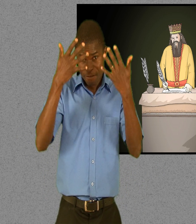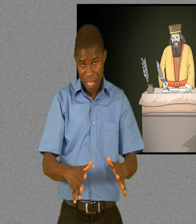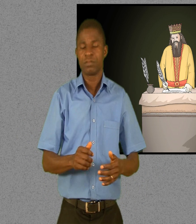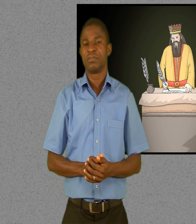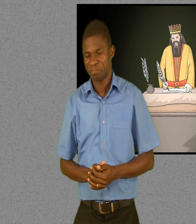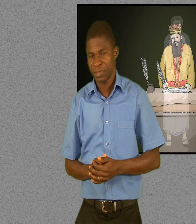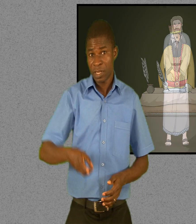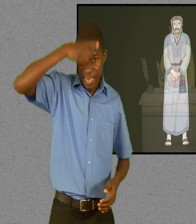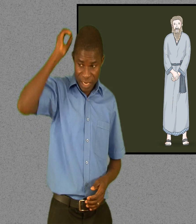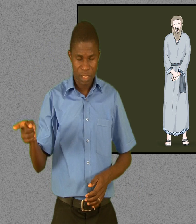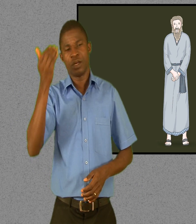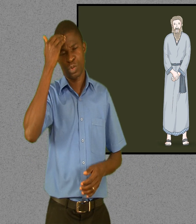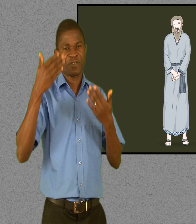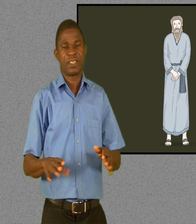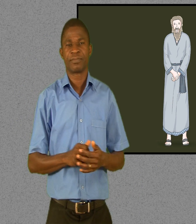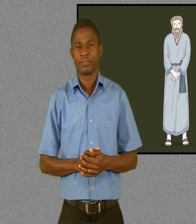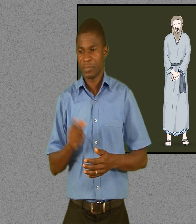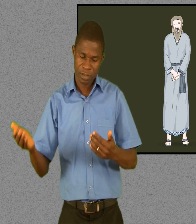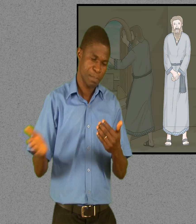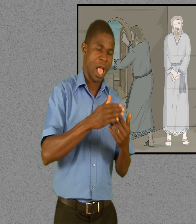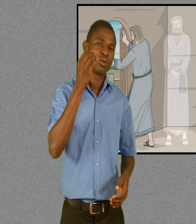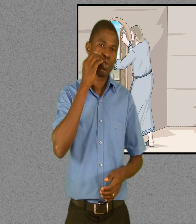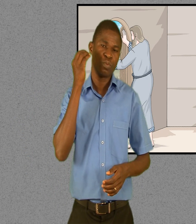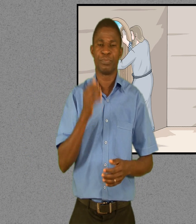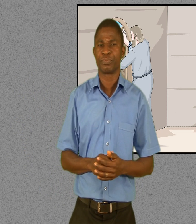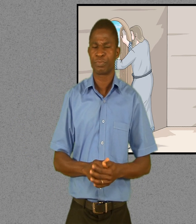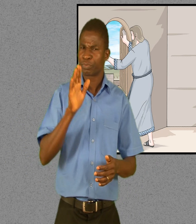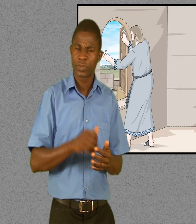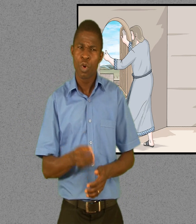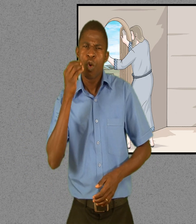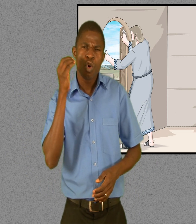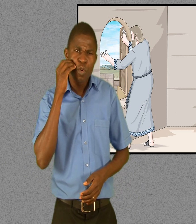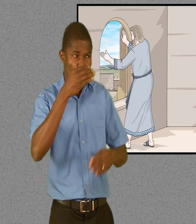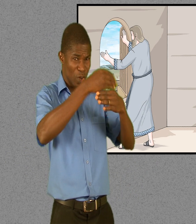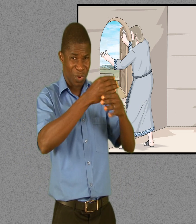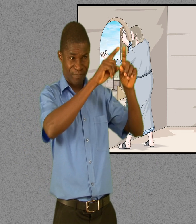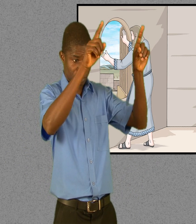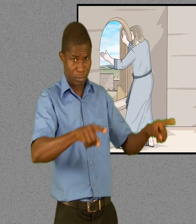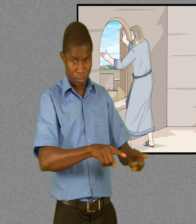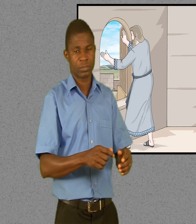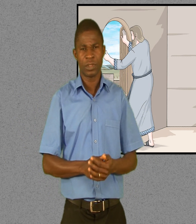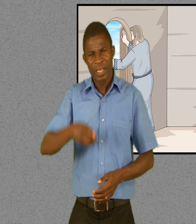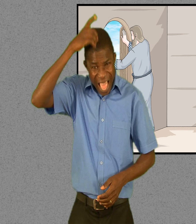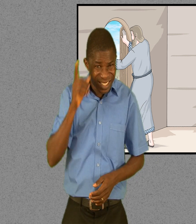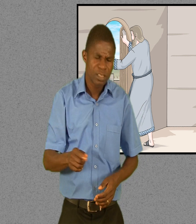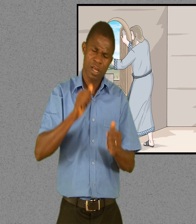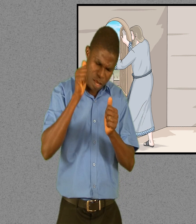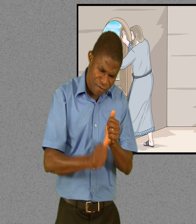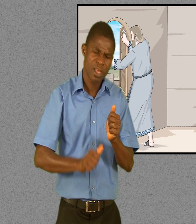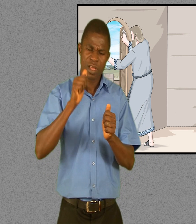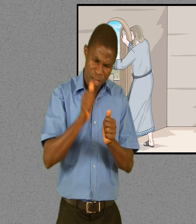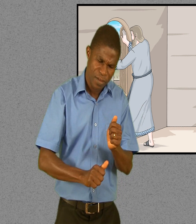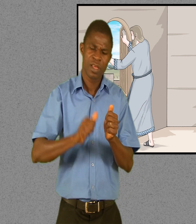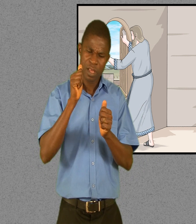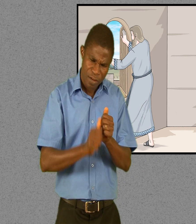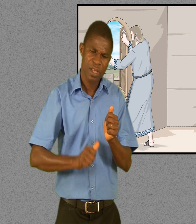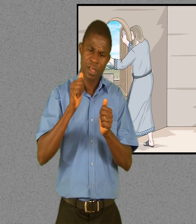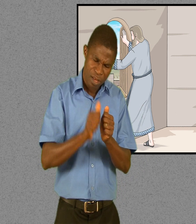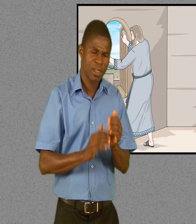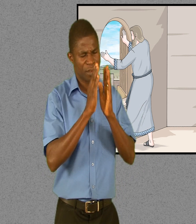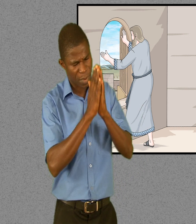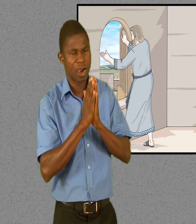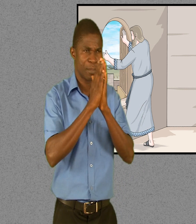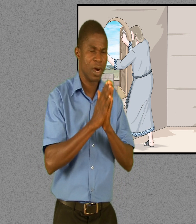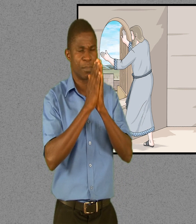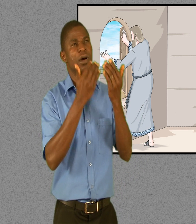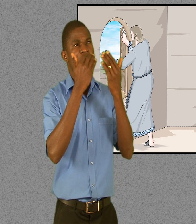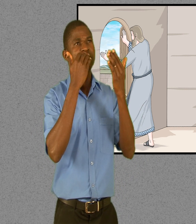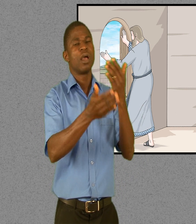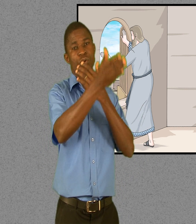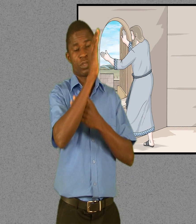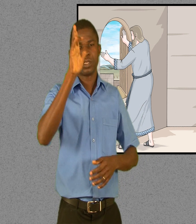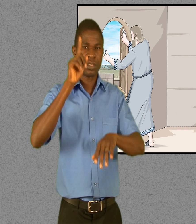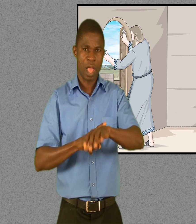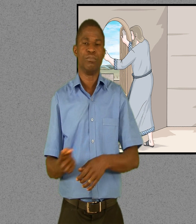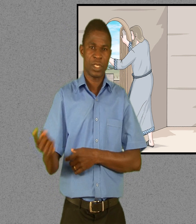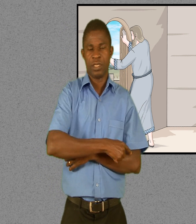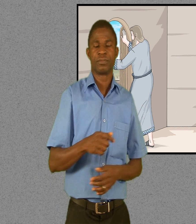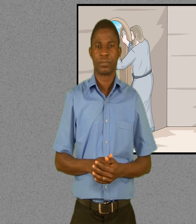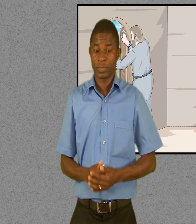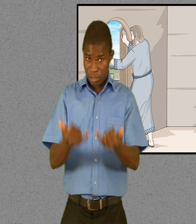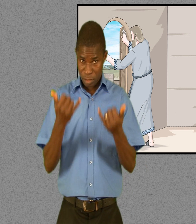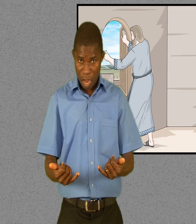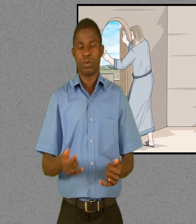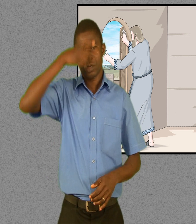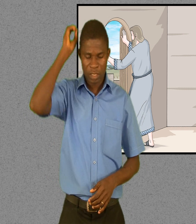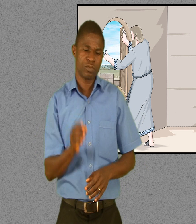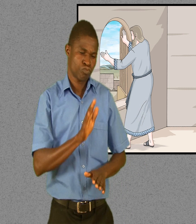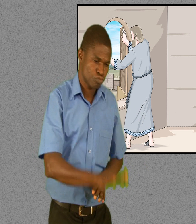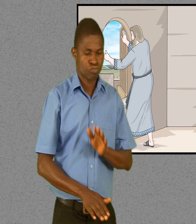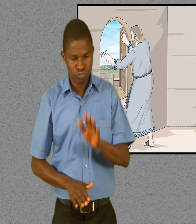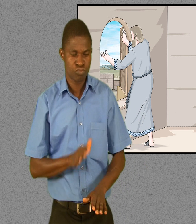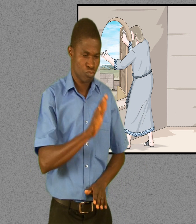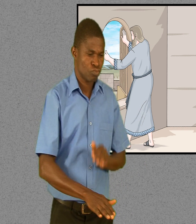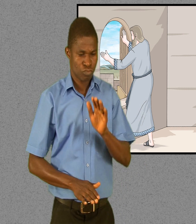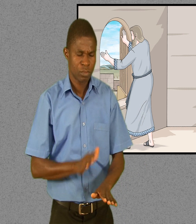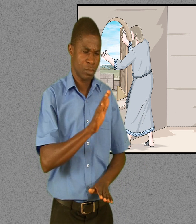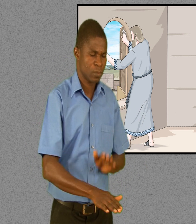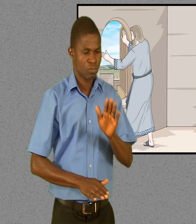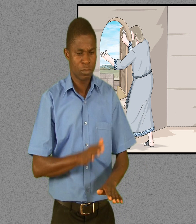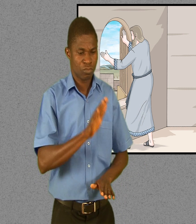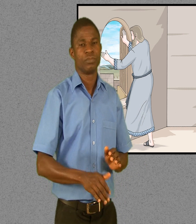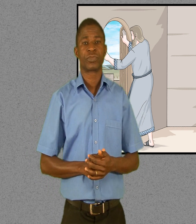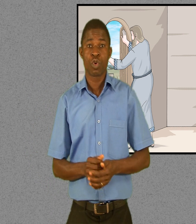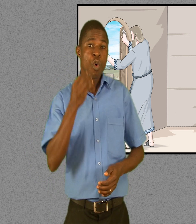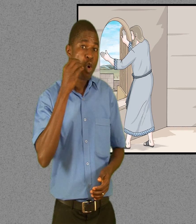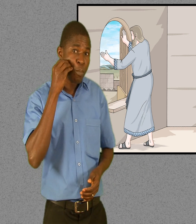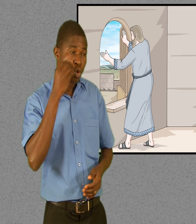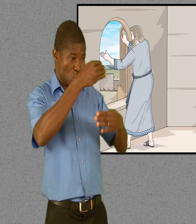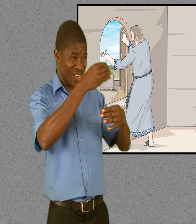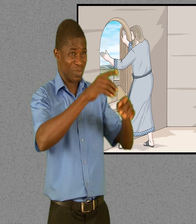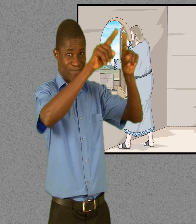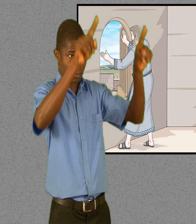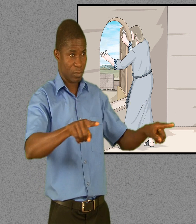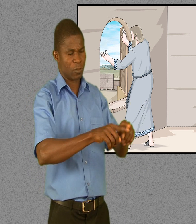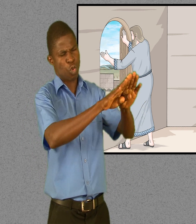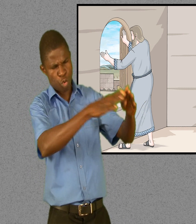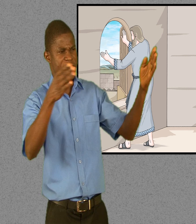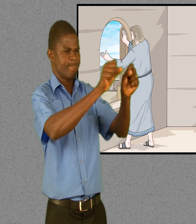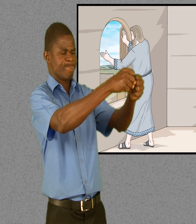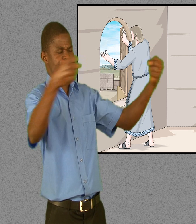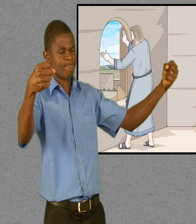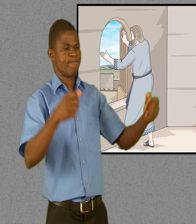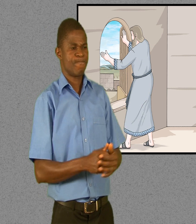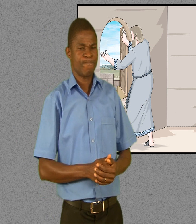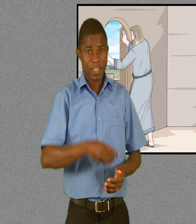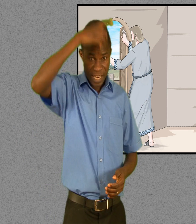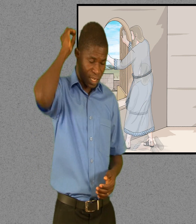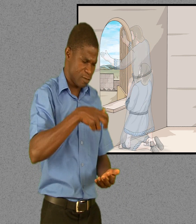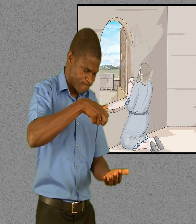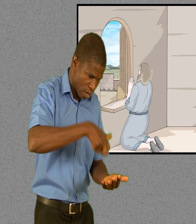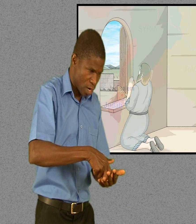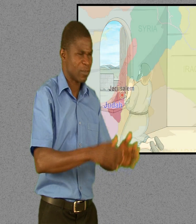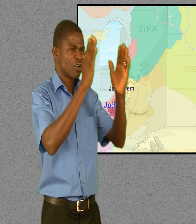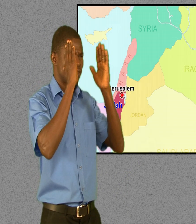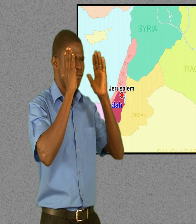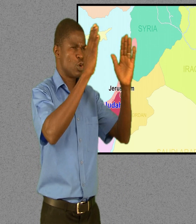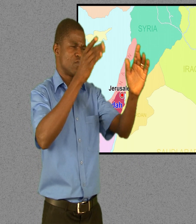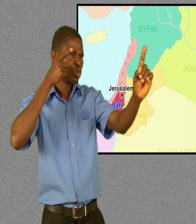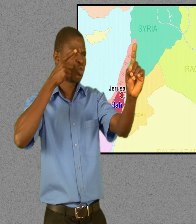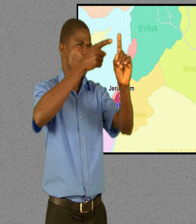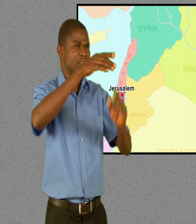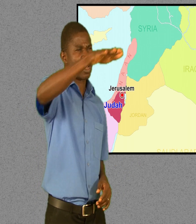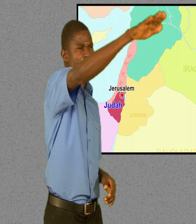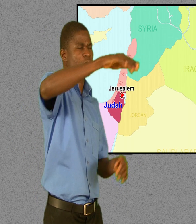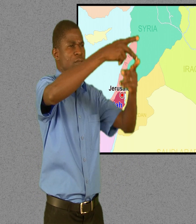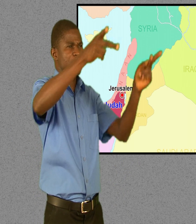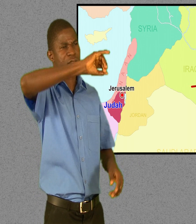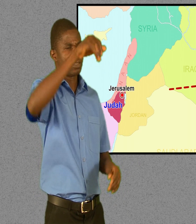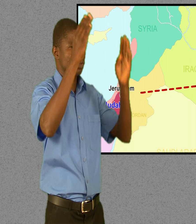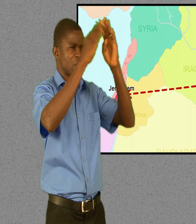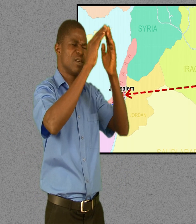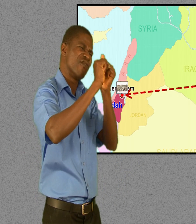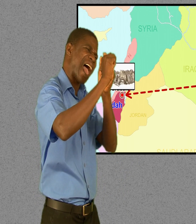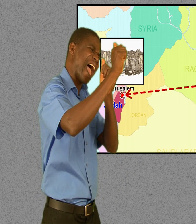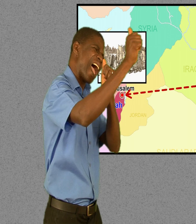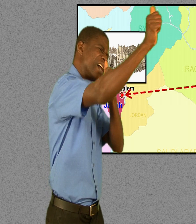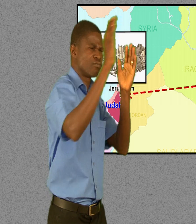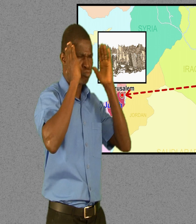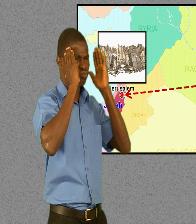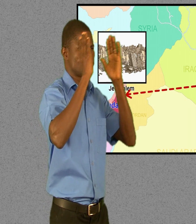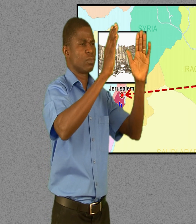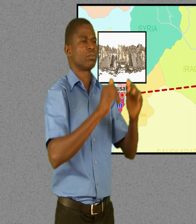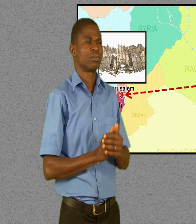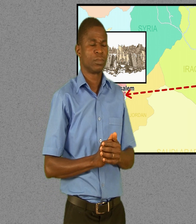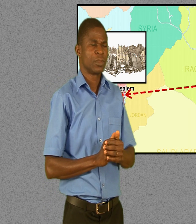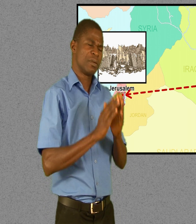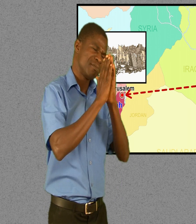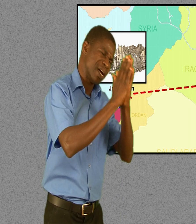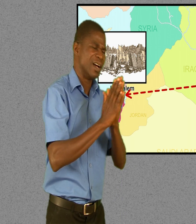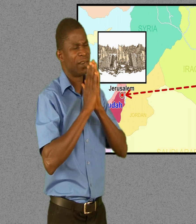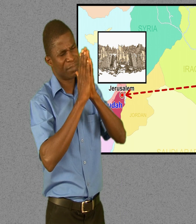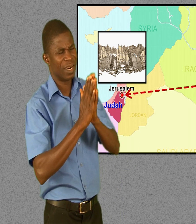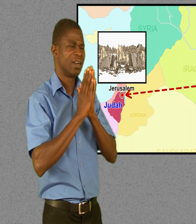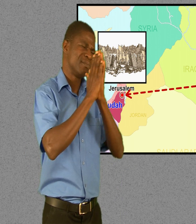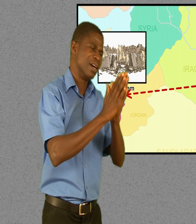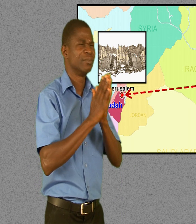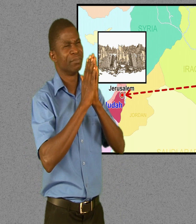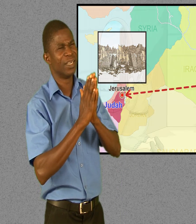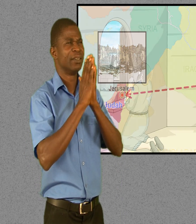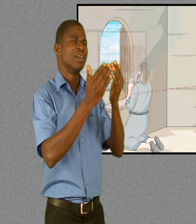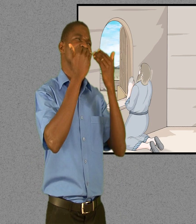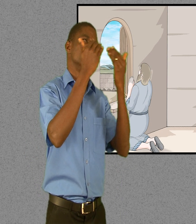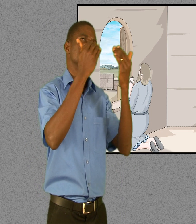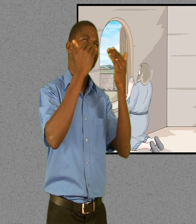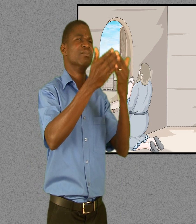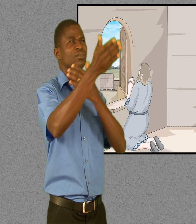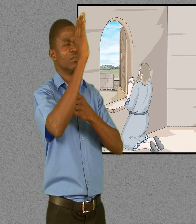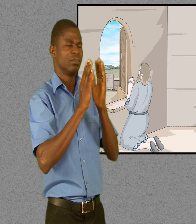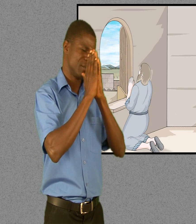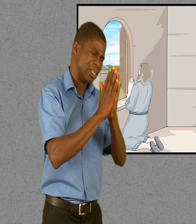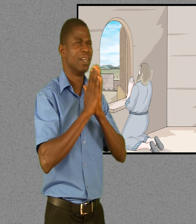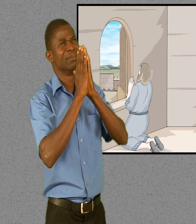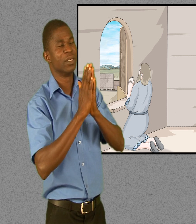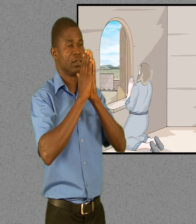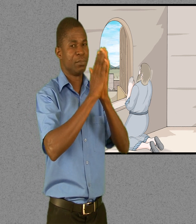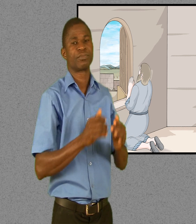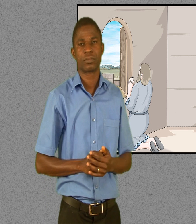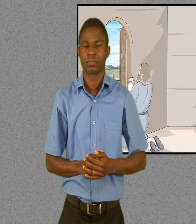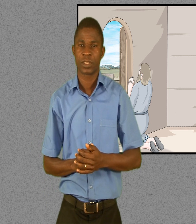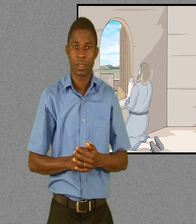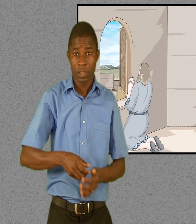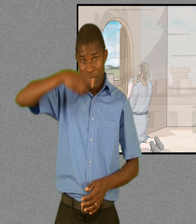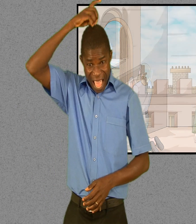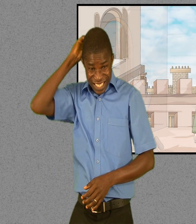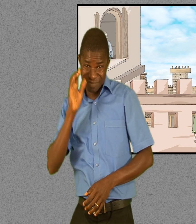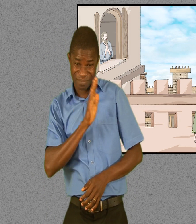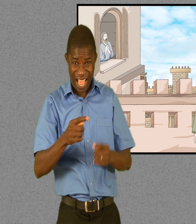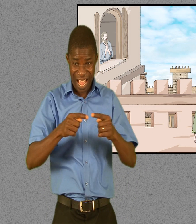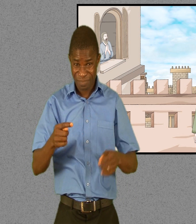Now when Daniel learned that the document had been signed, he went into his house, where the windows of his upper room opened toward Jerusalem, and three times a day he got down on his knees, prayed, and gave thanks to his God, just as he had done before.